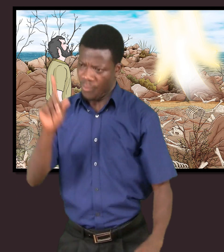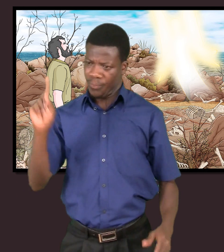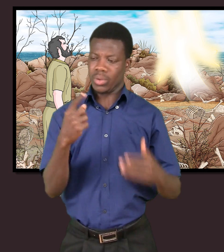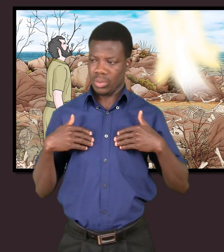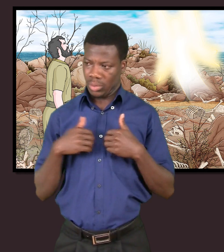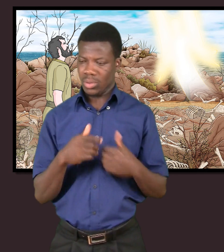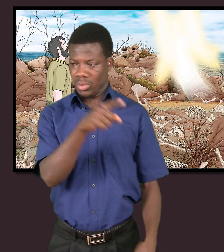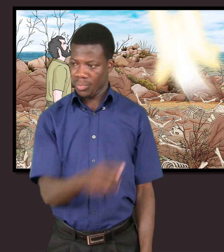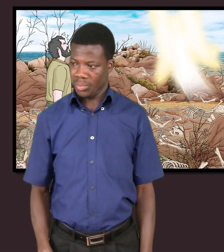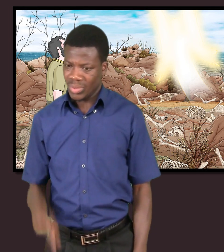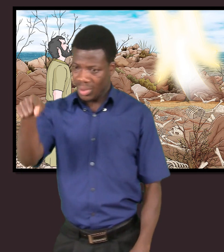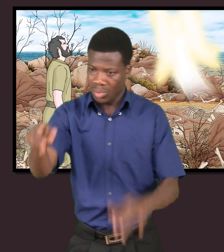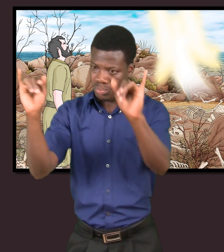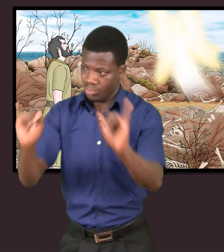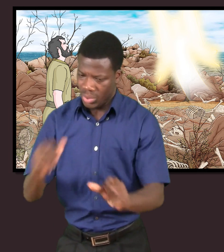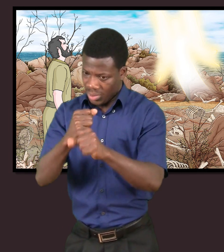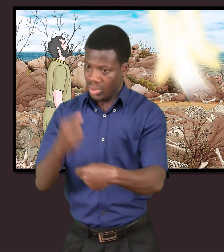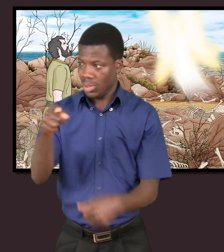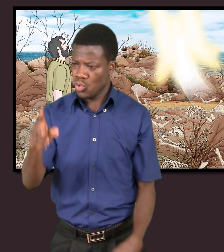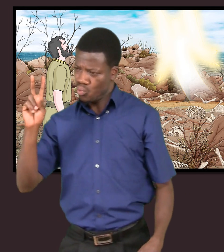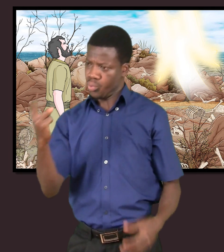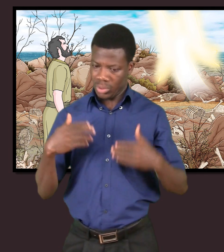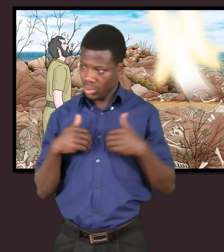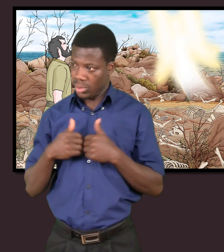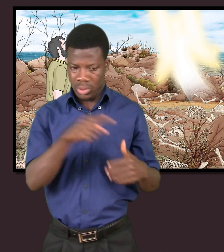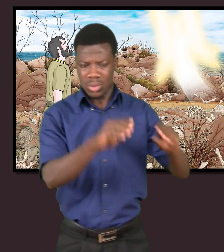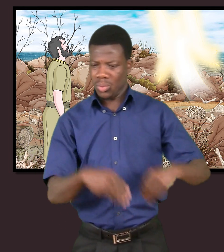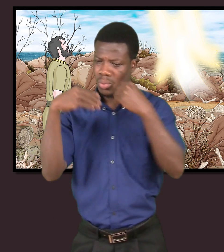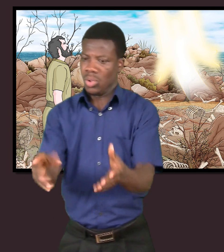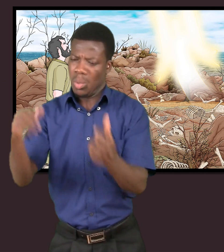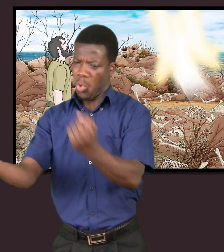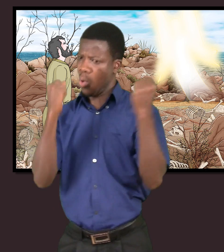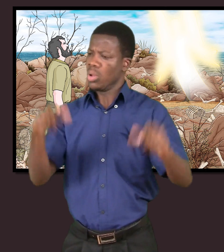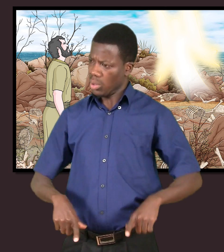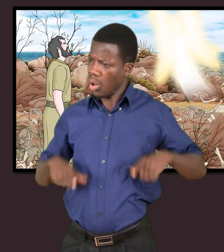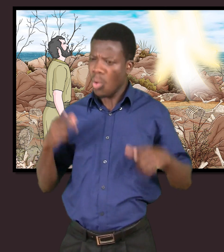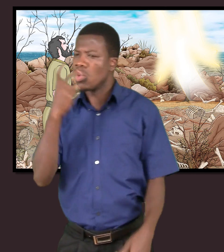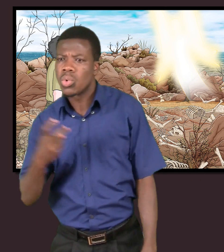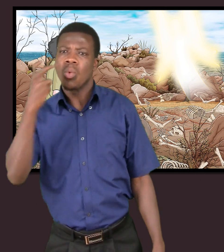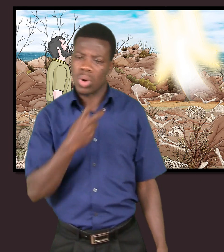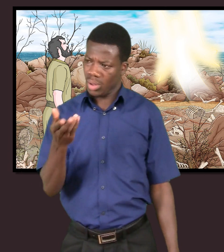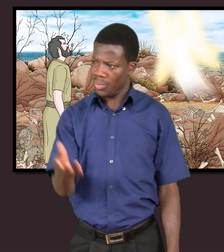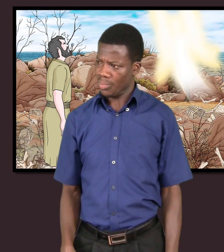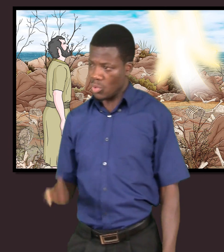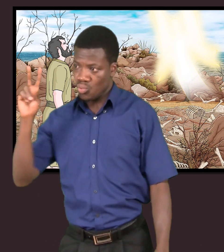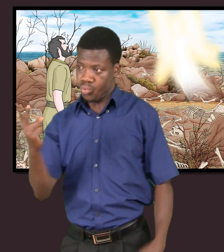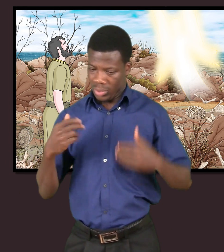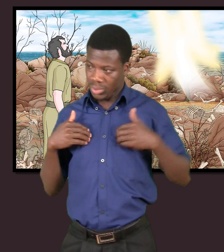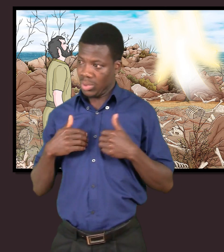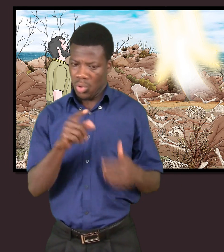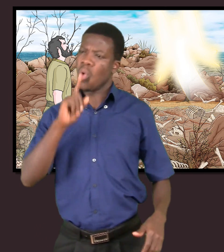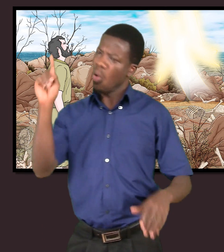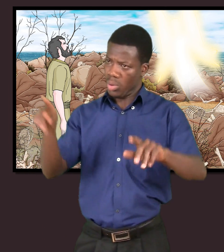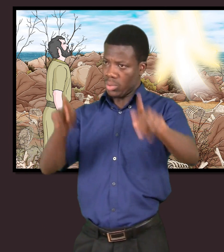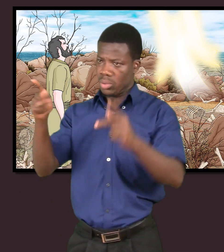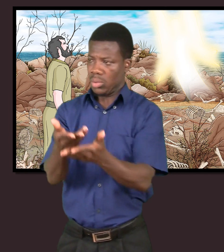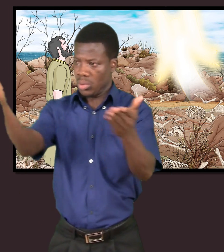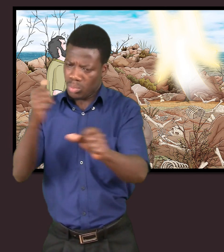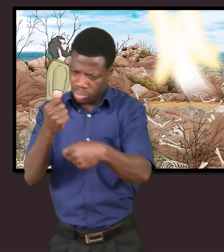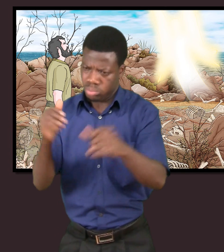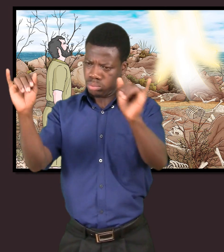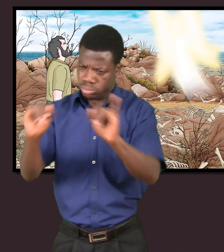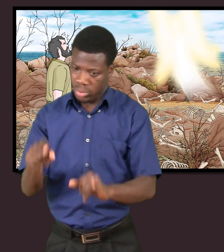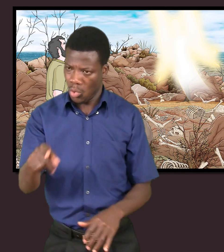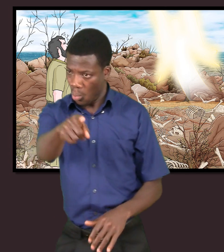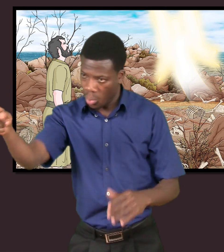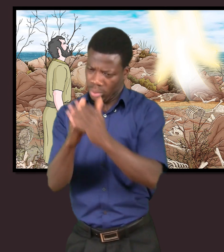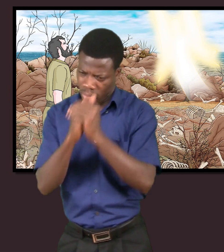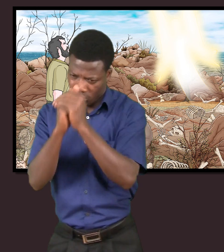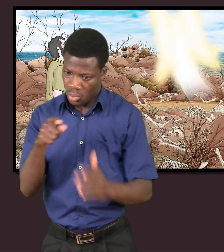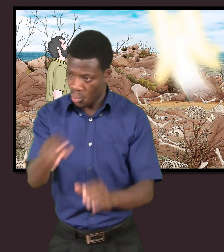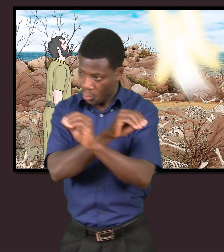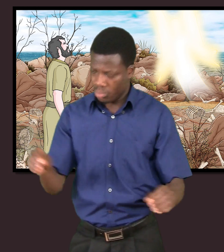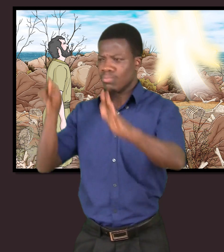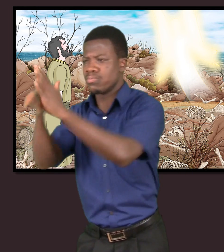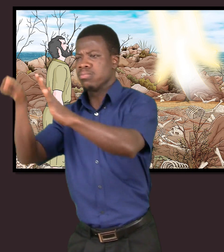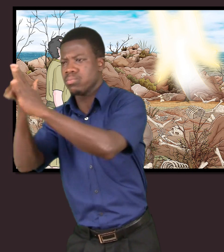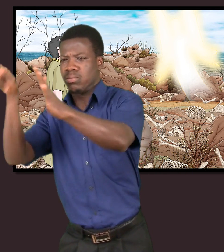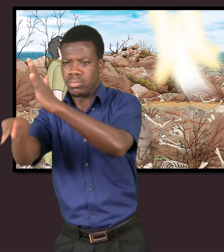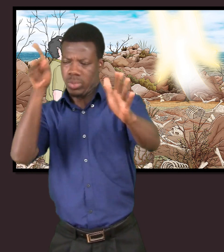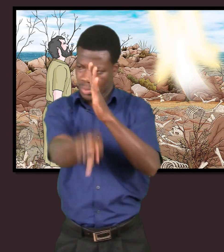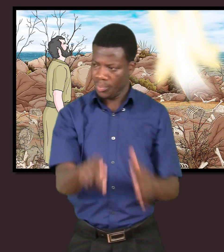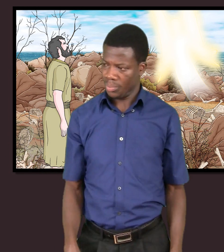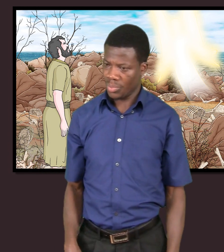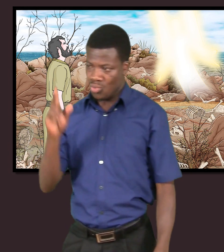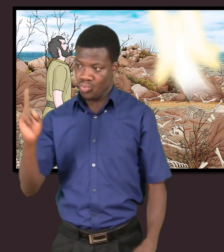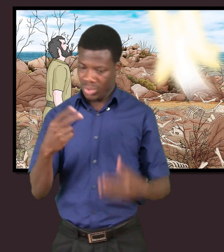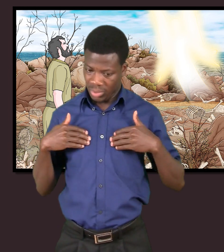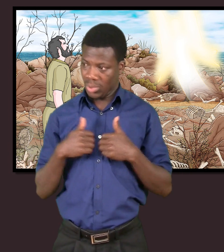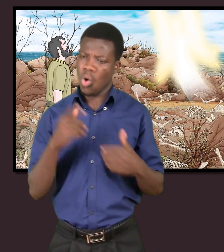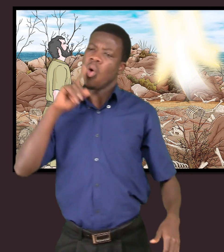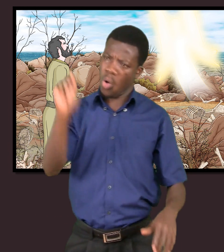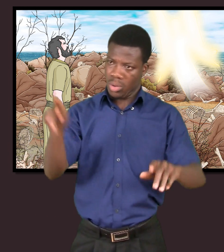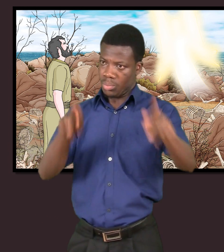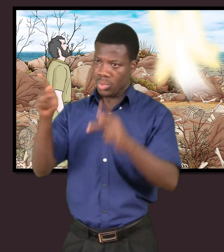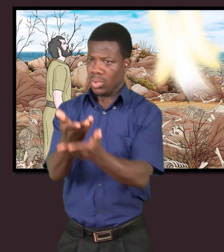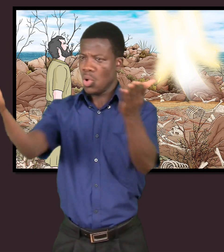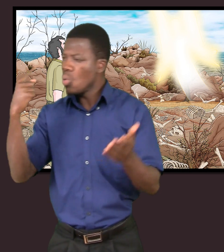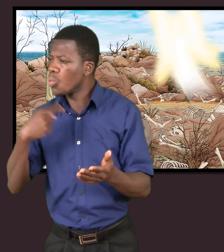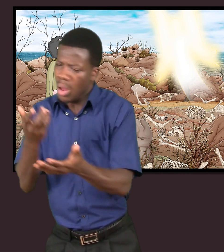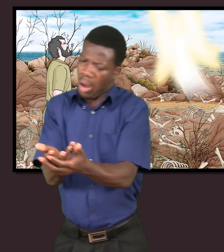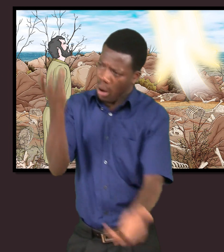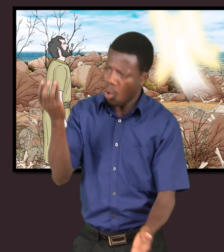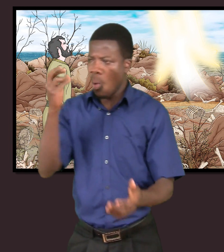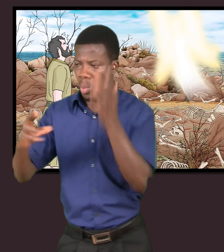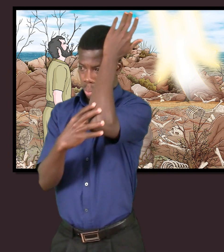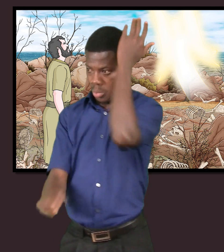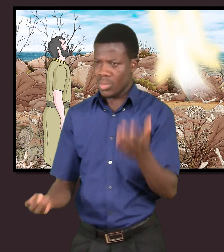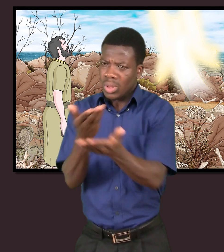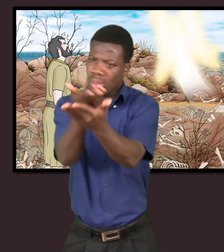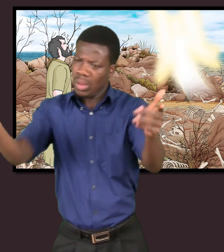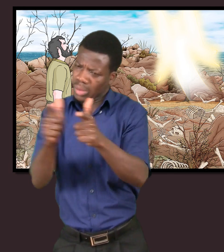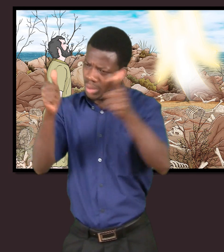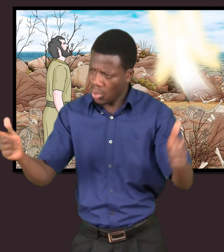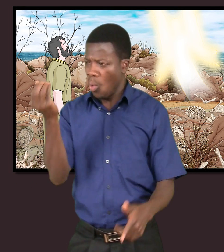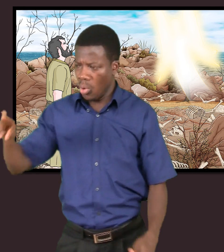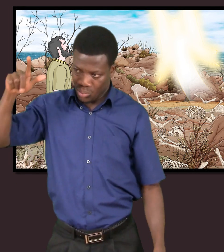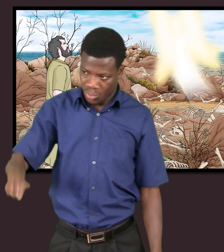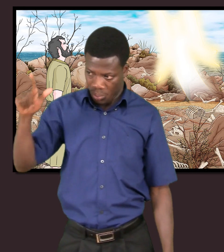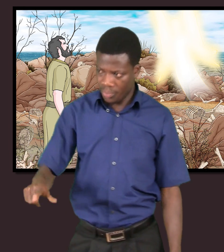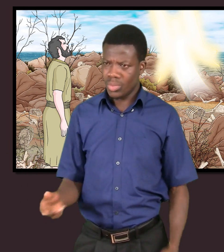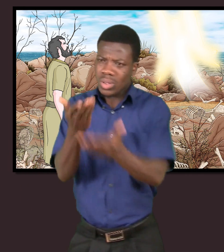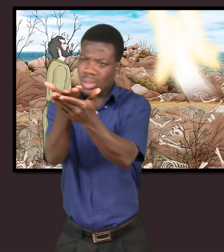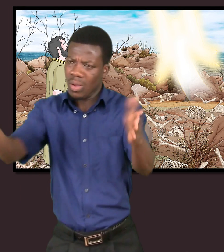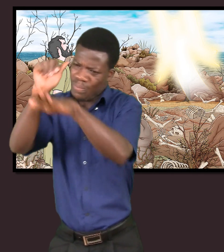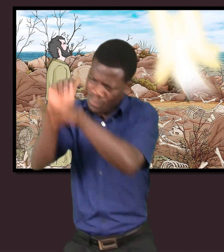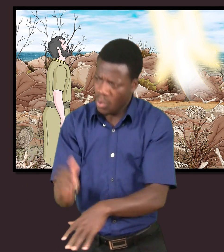The second beast was permitted to give breath to the image of the first beast, so that the image could speak and cause all who refused to worship it to be killed.